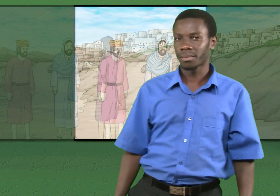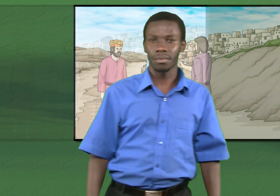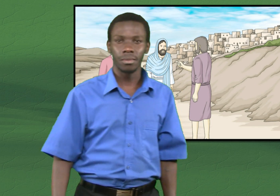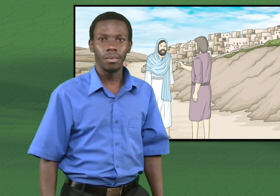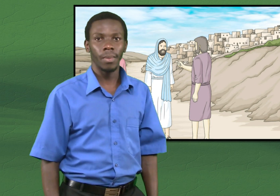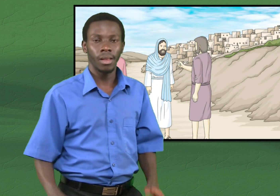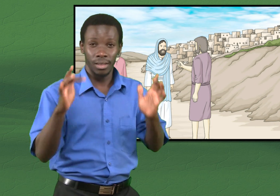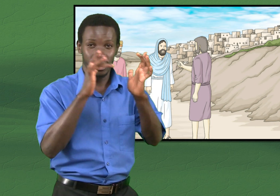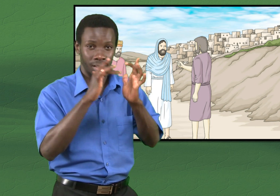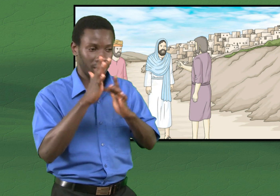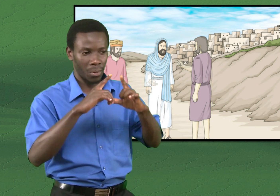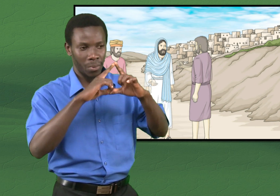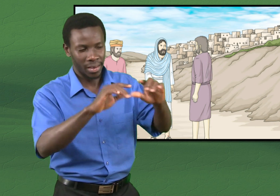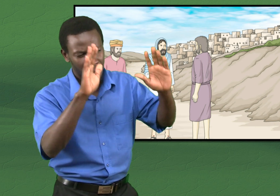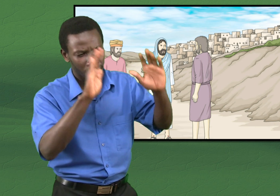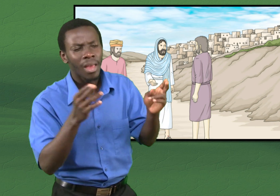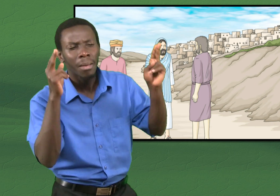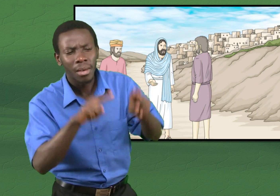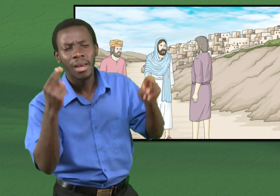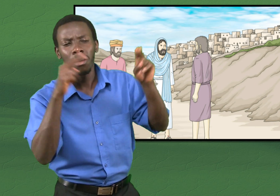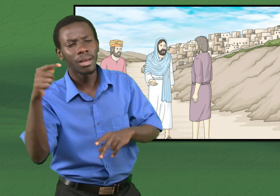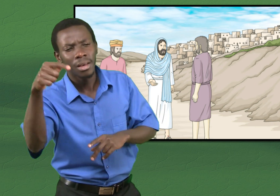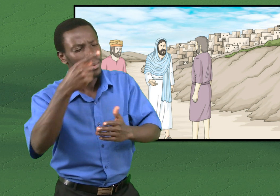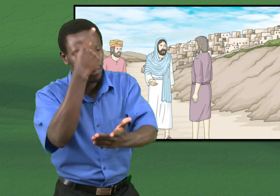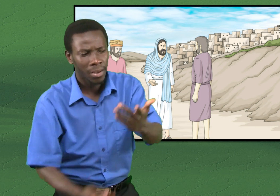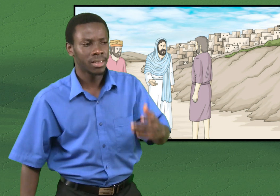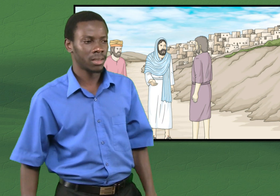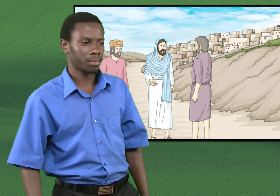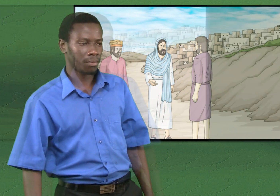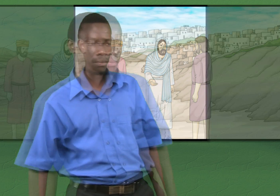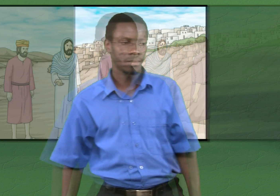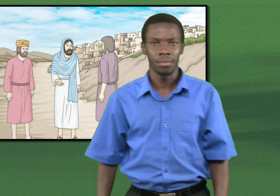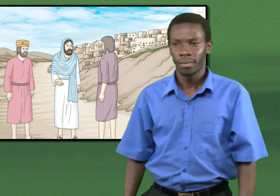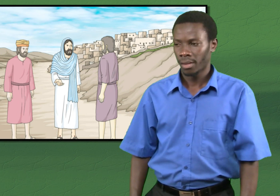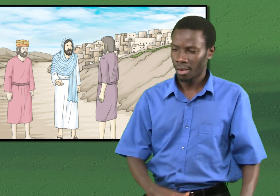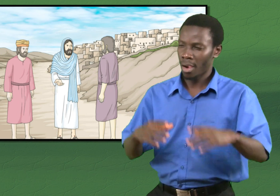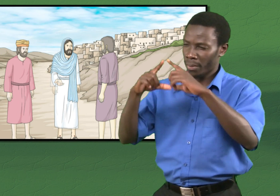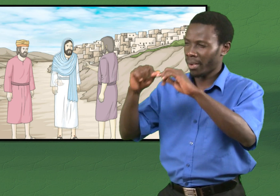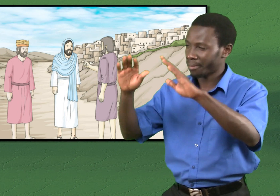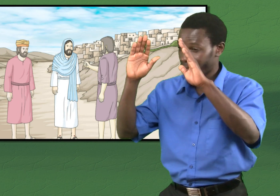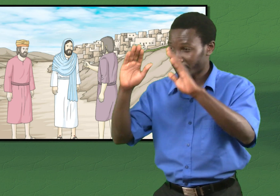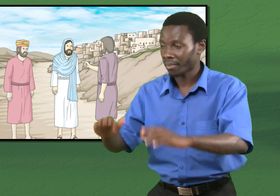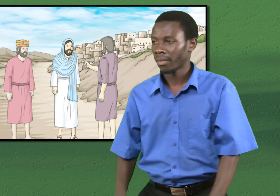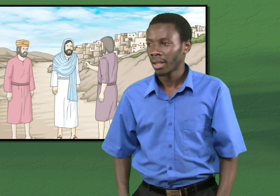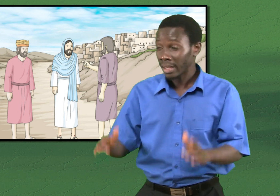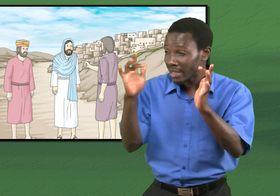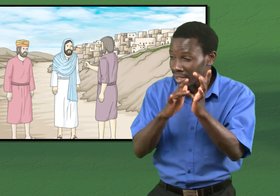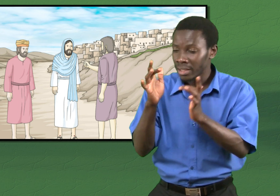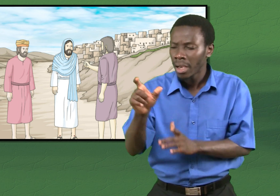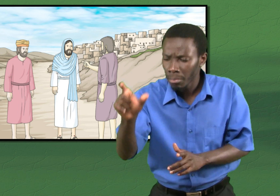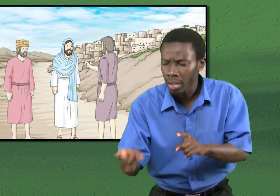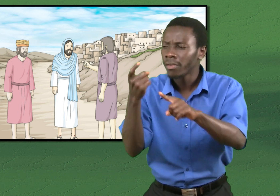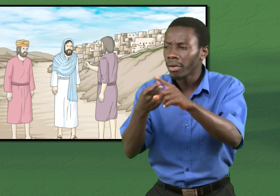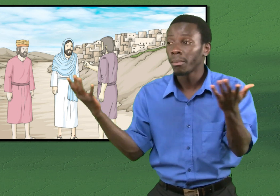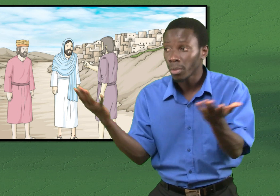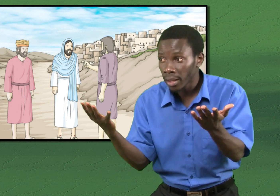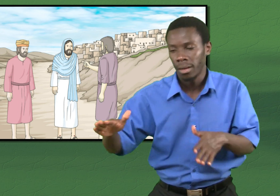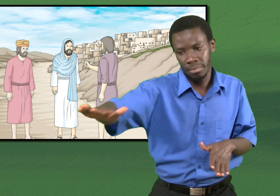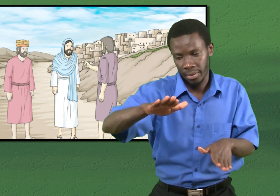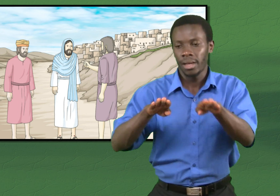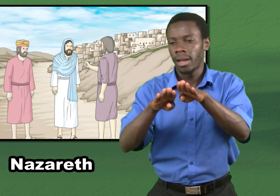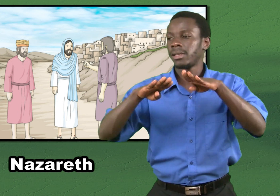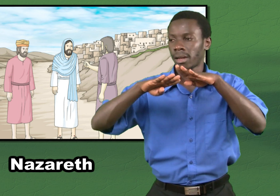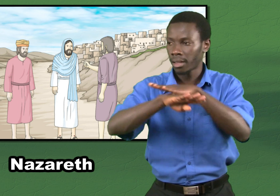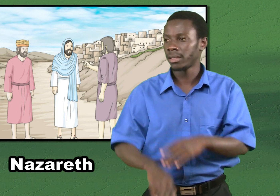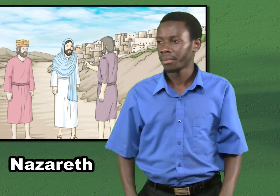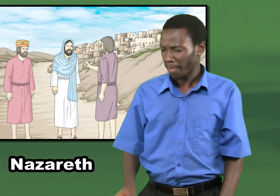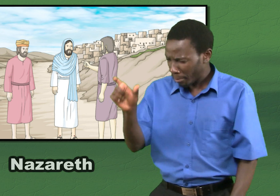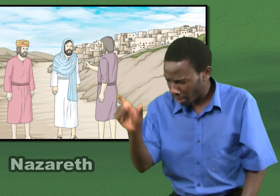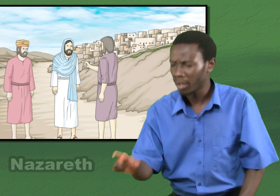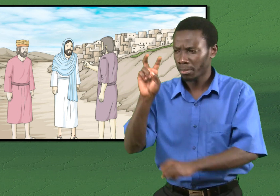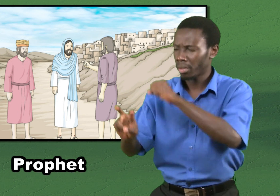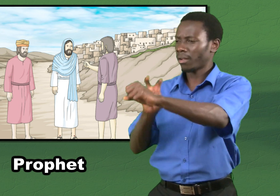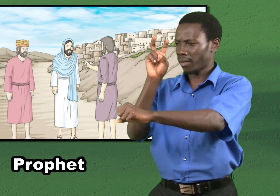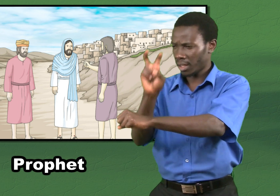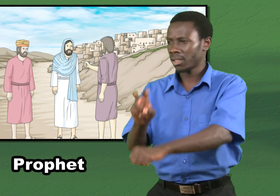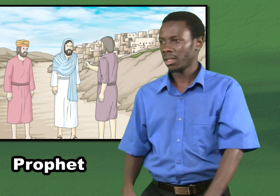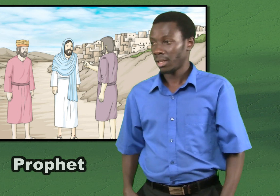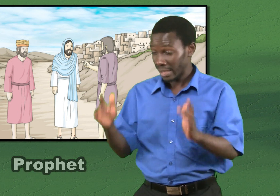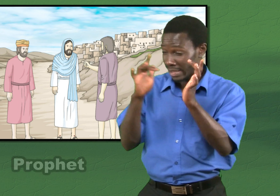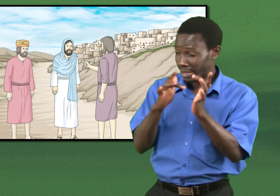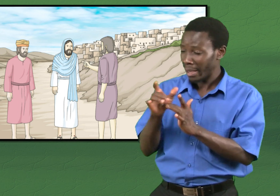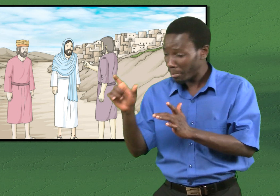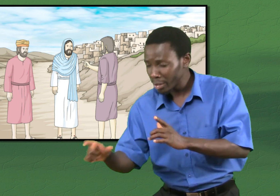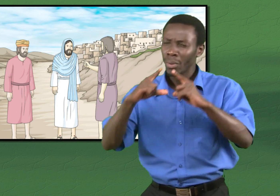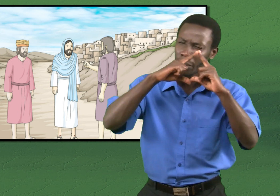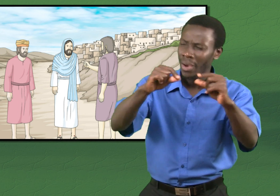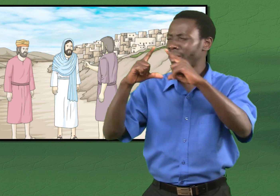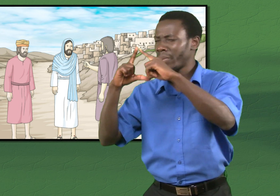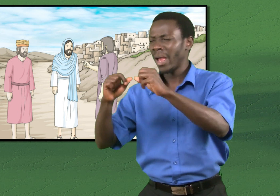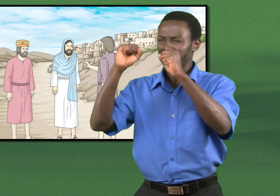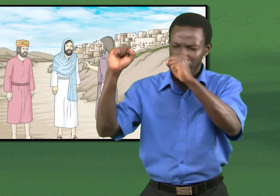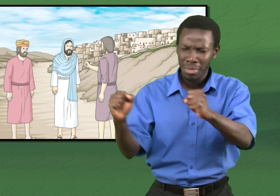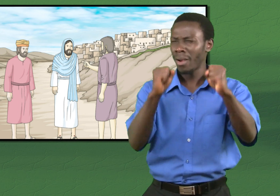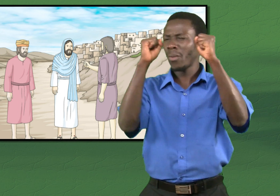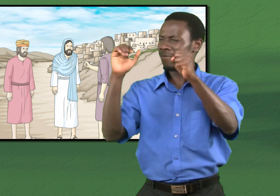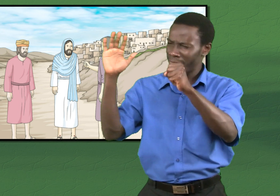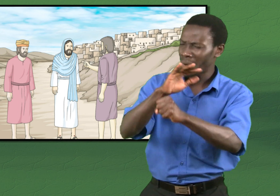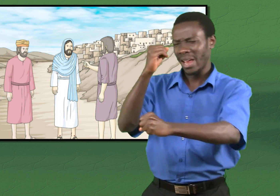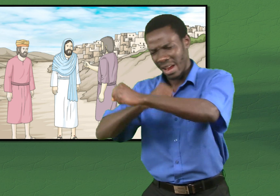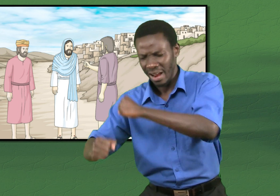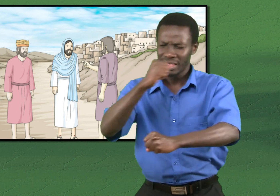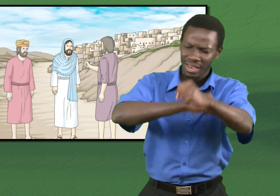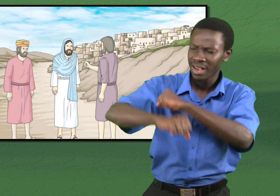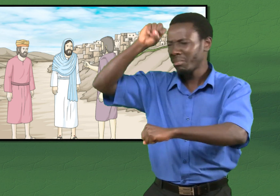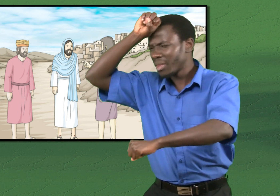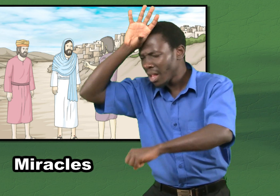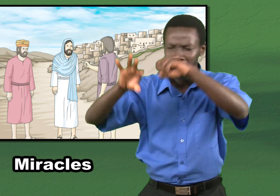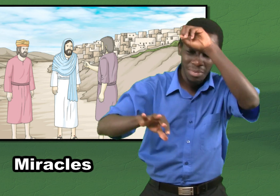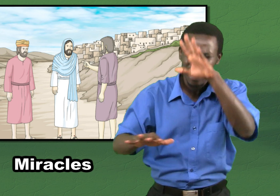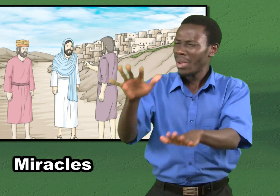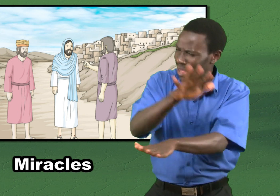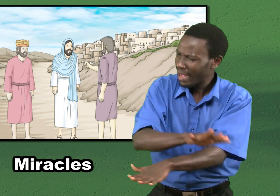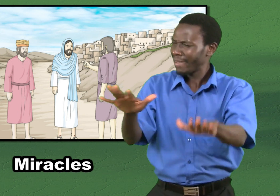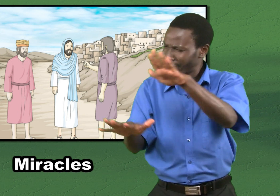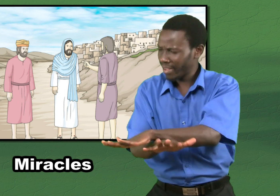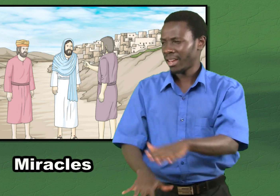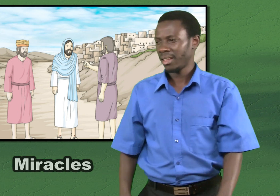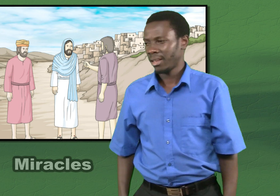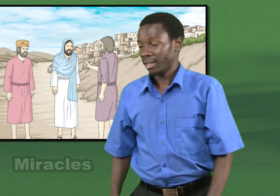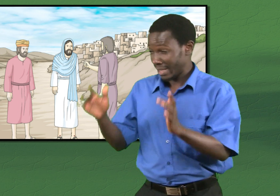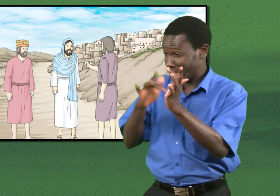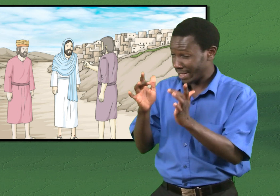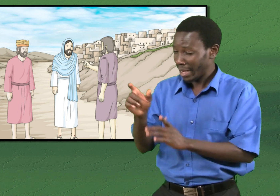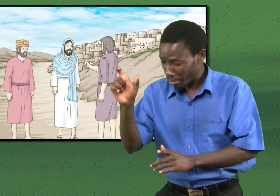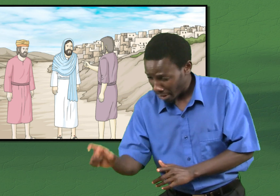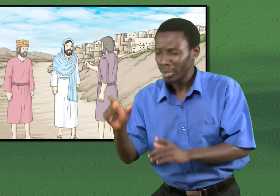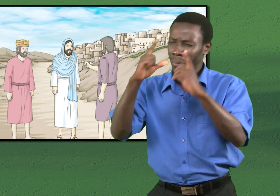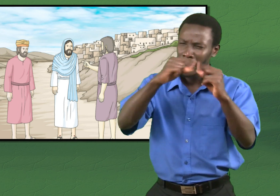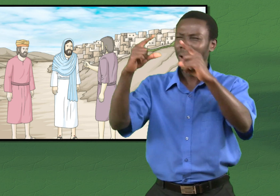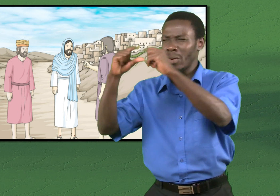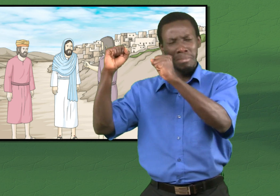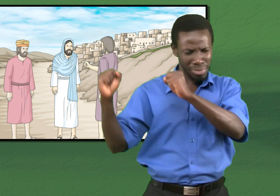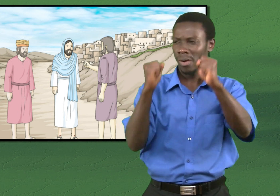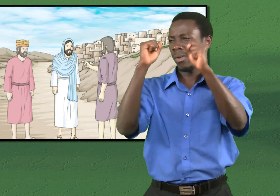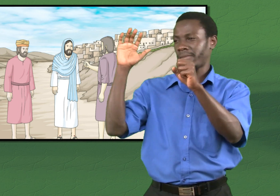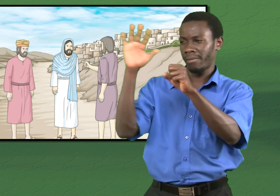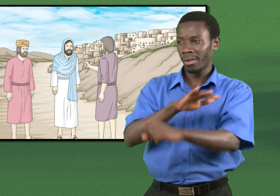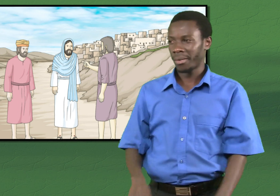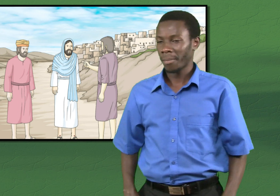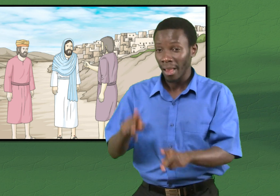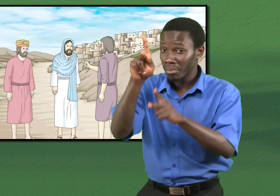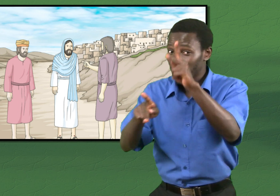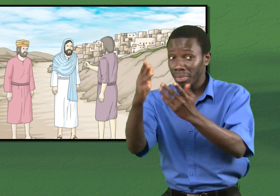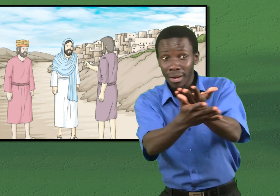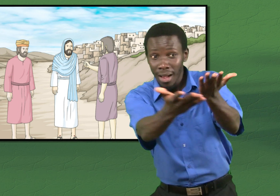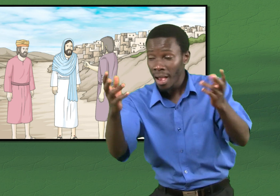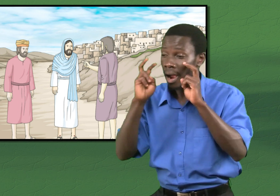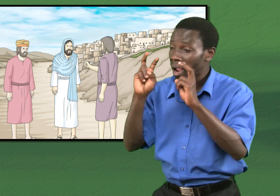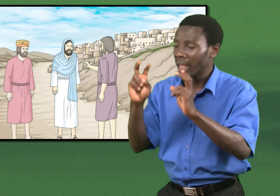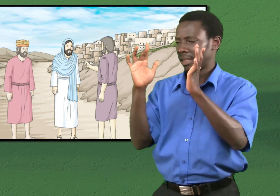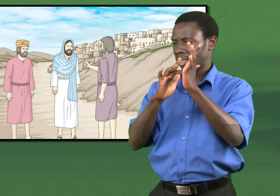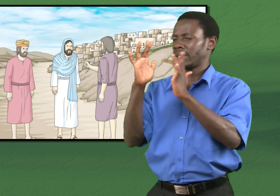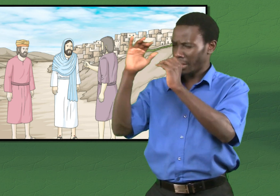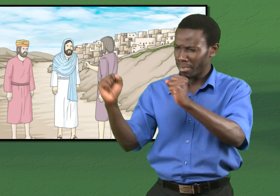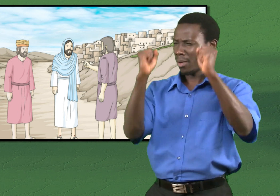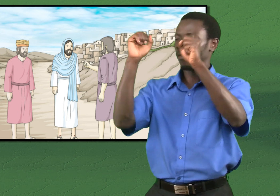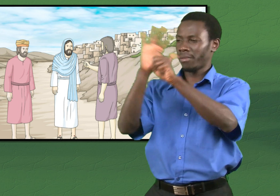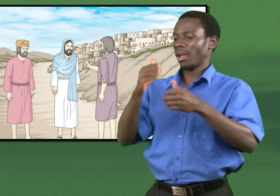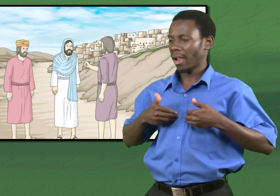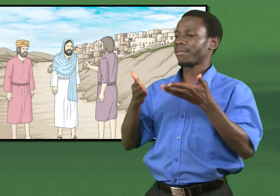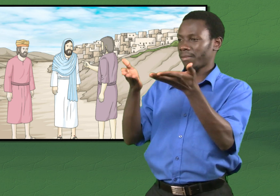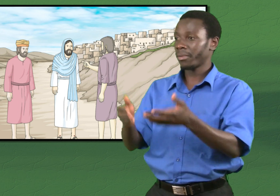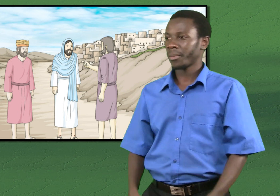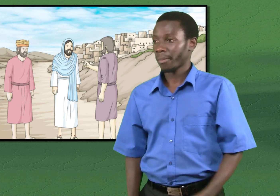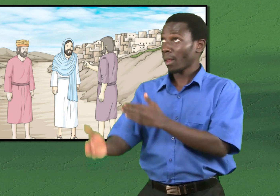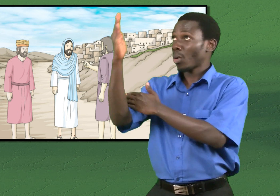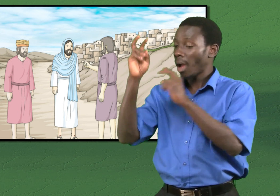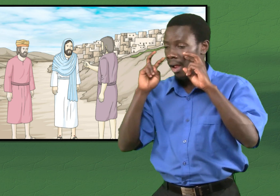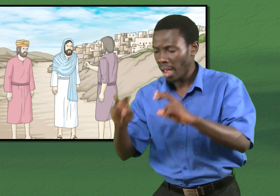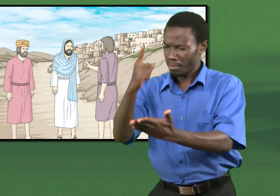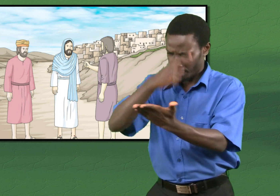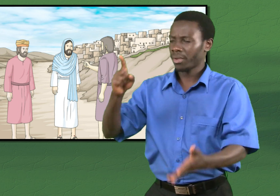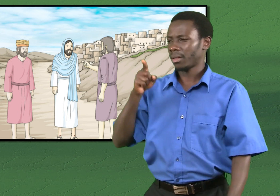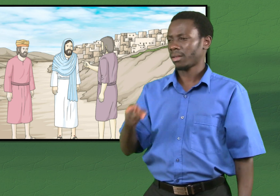“The events involving Jesus of Nazareth,” they answered. “This man was a prophet, powerful in speech and action before God and all the people.